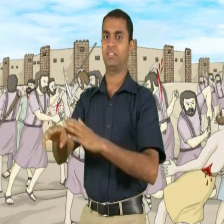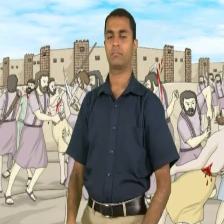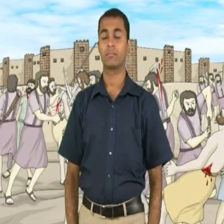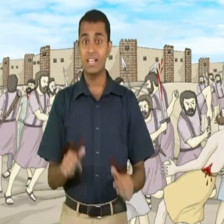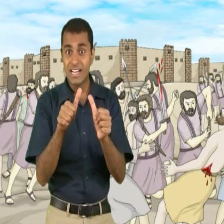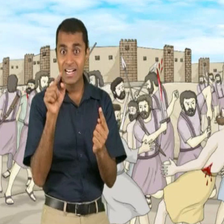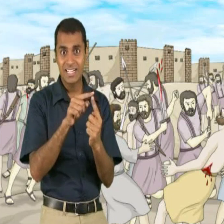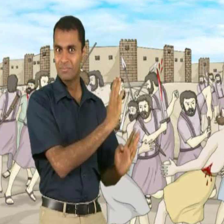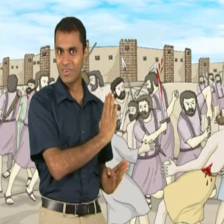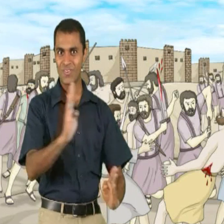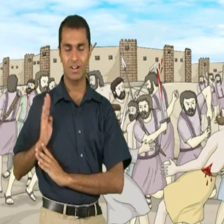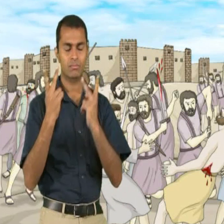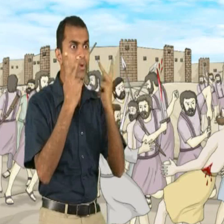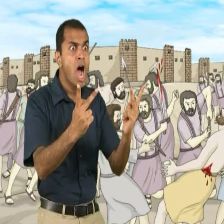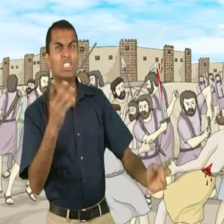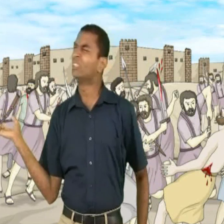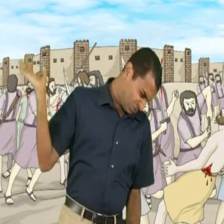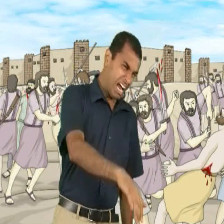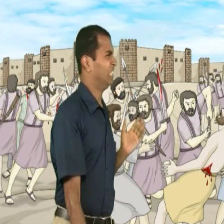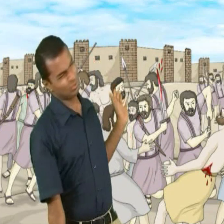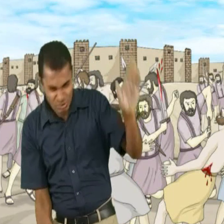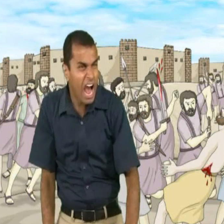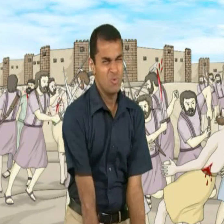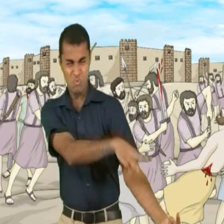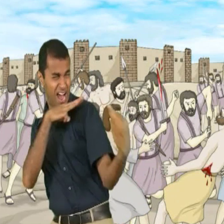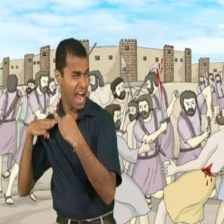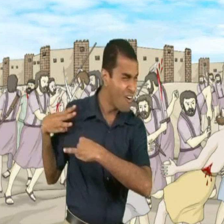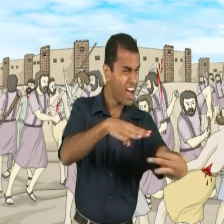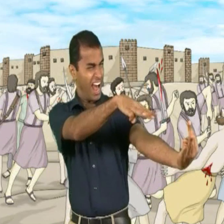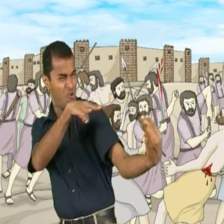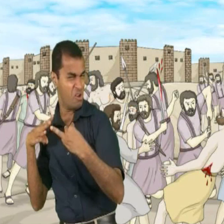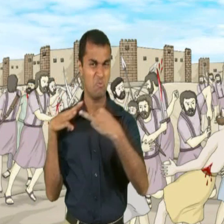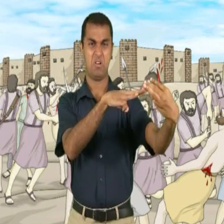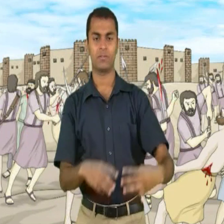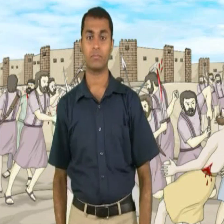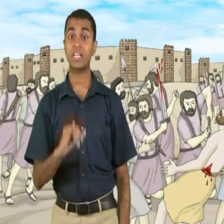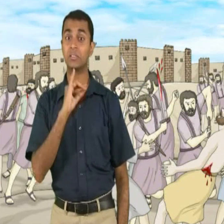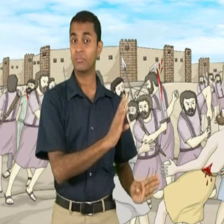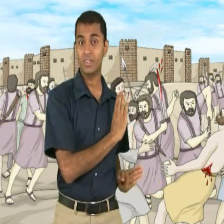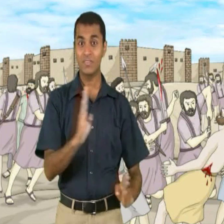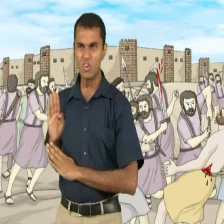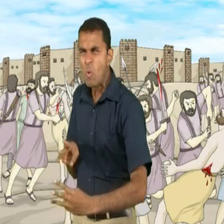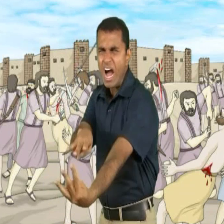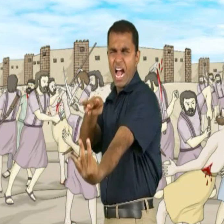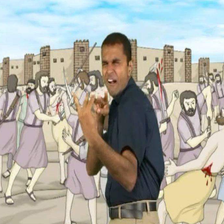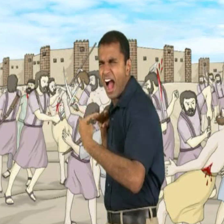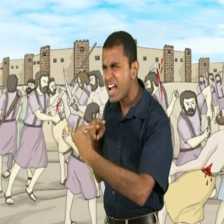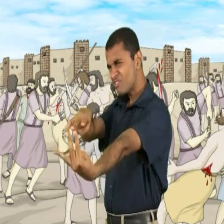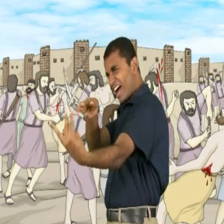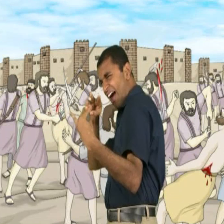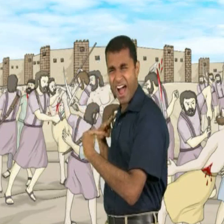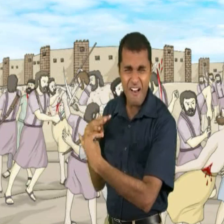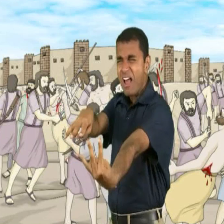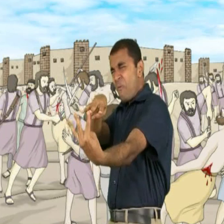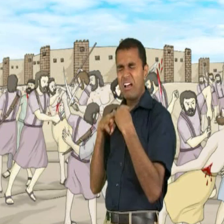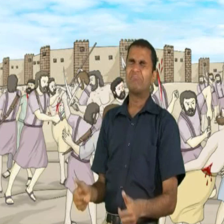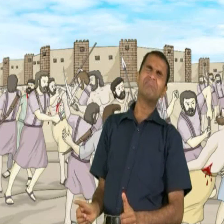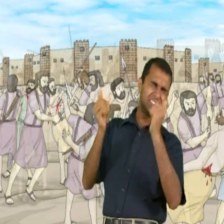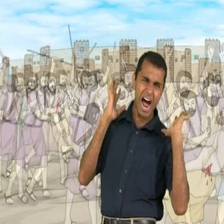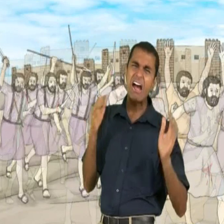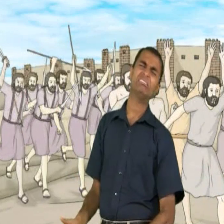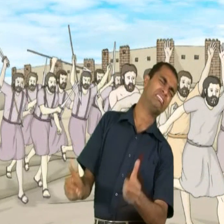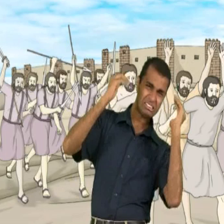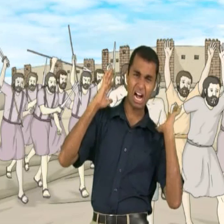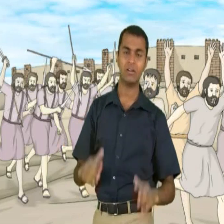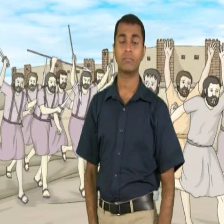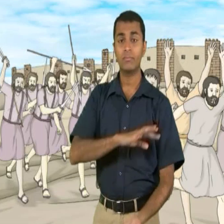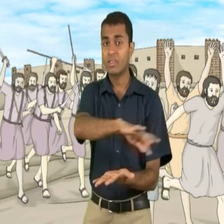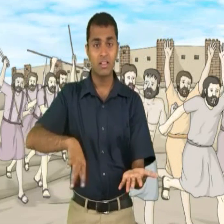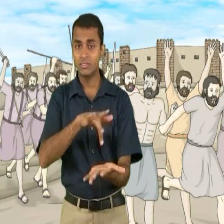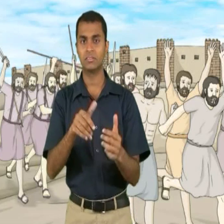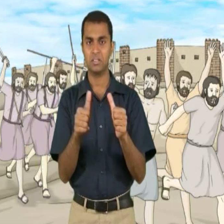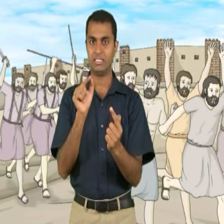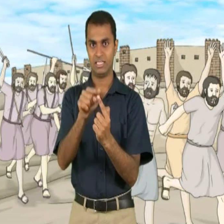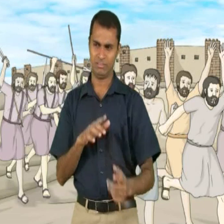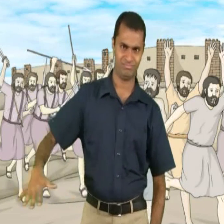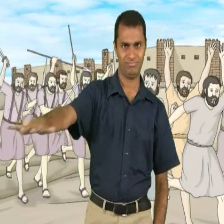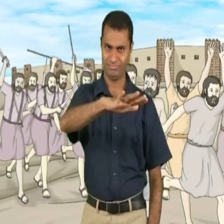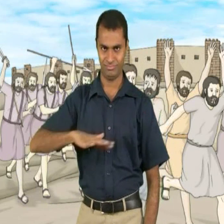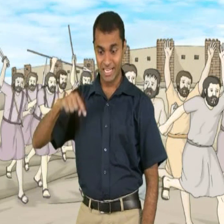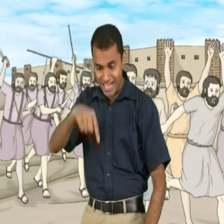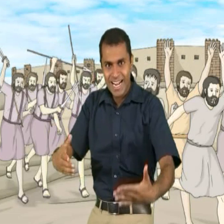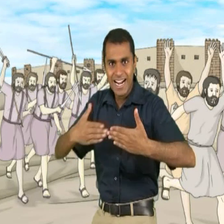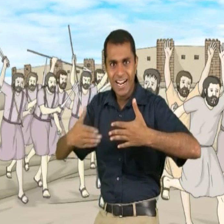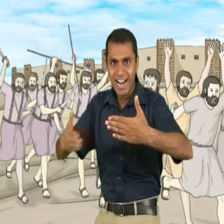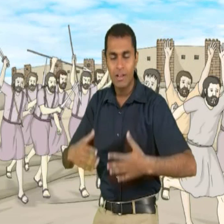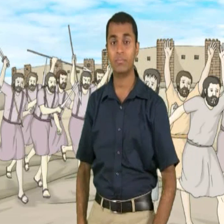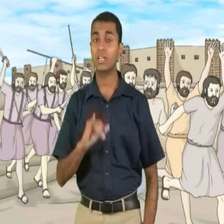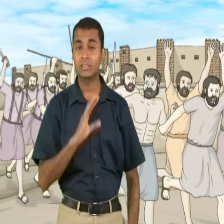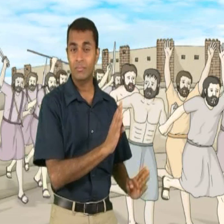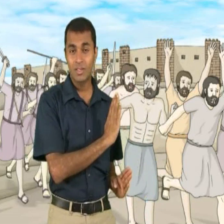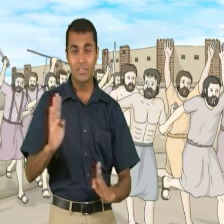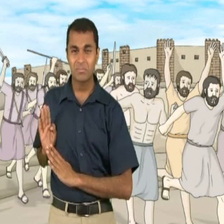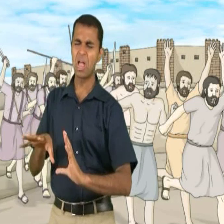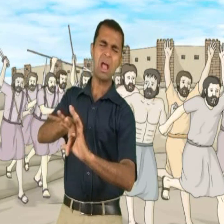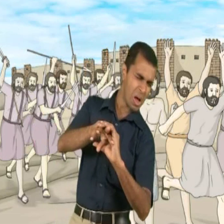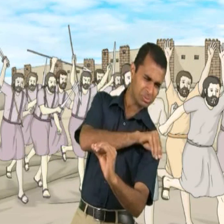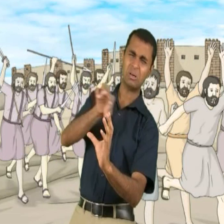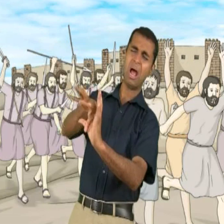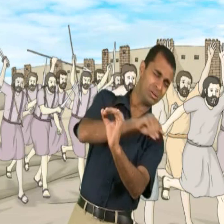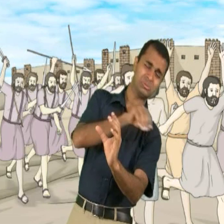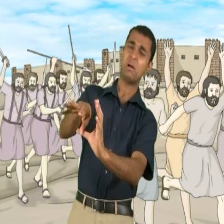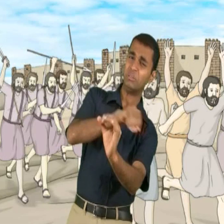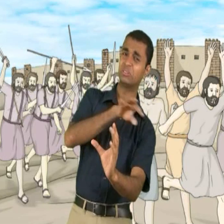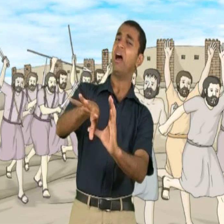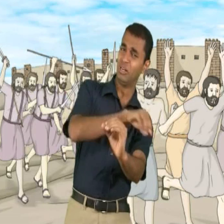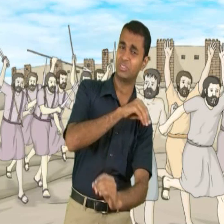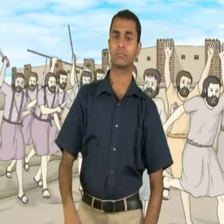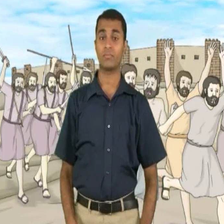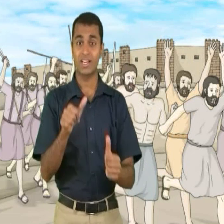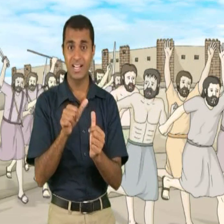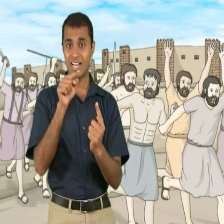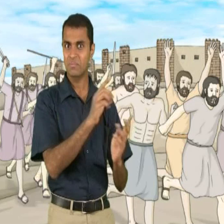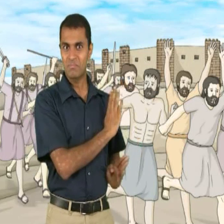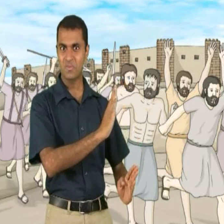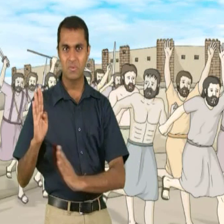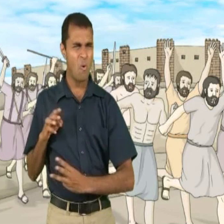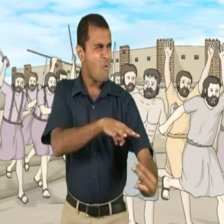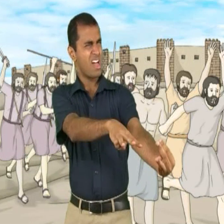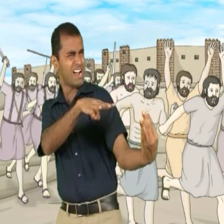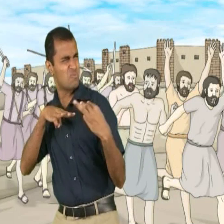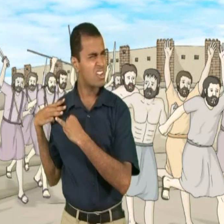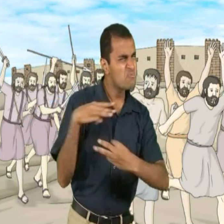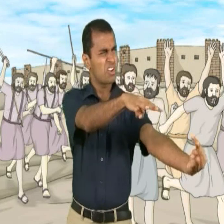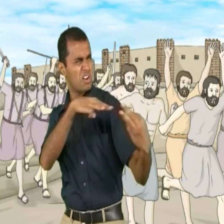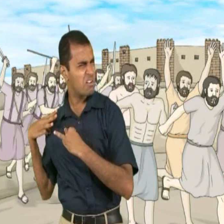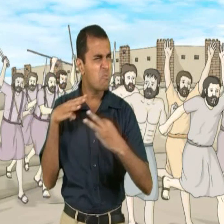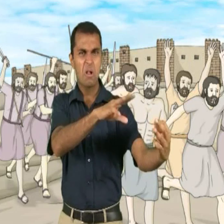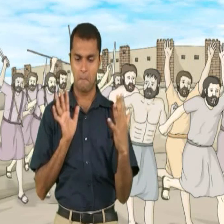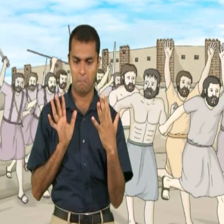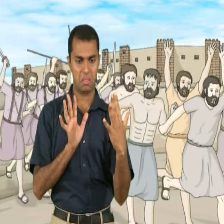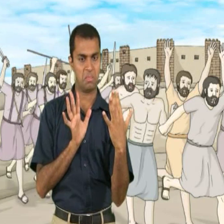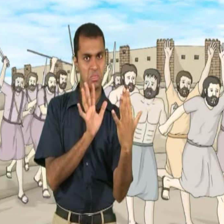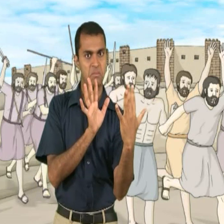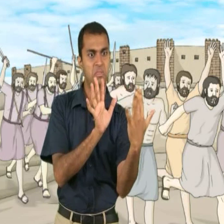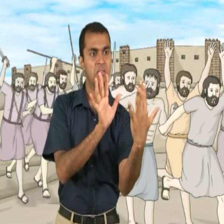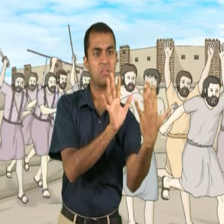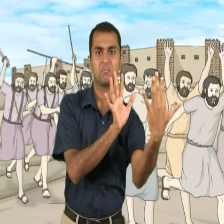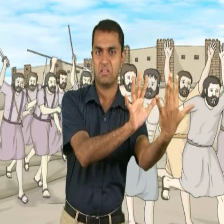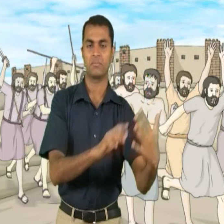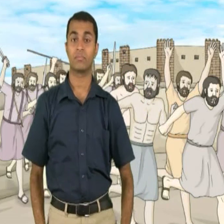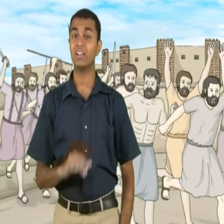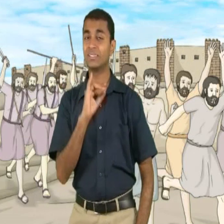So about three thousand men went up, but they fled before the men of Ai.